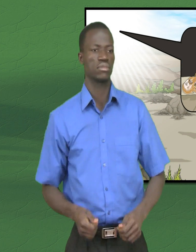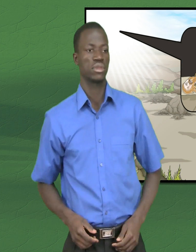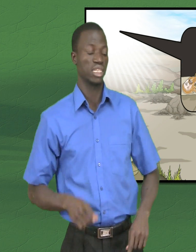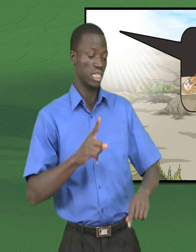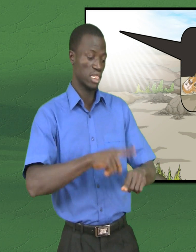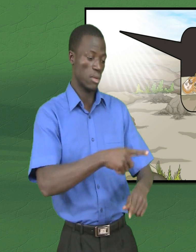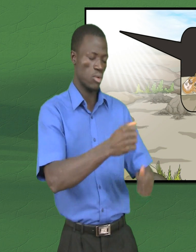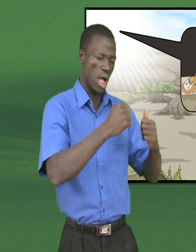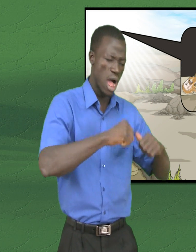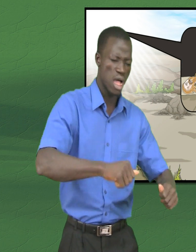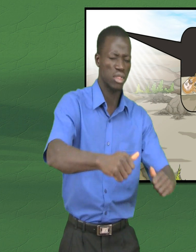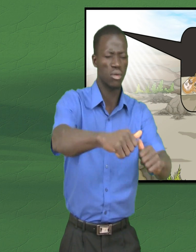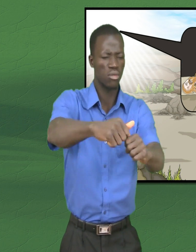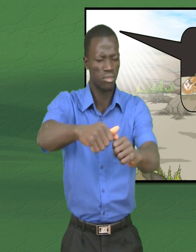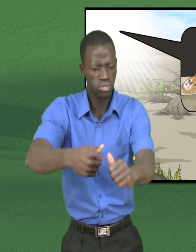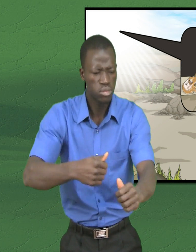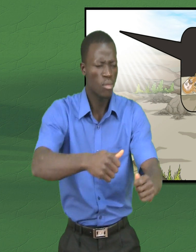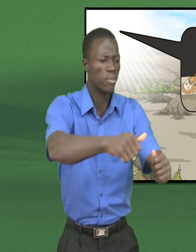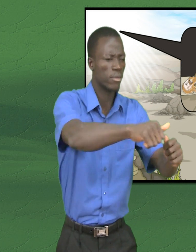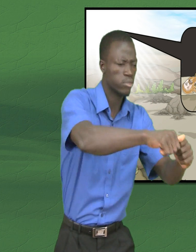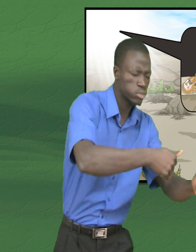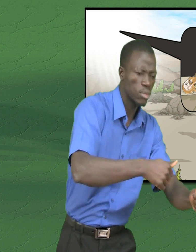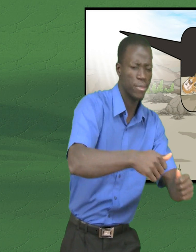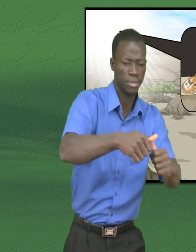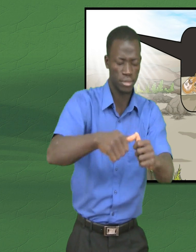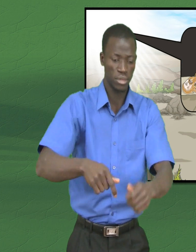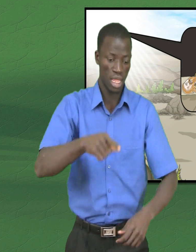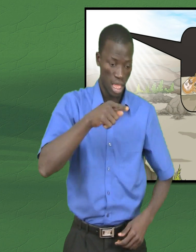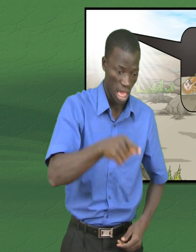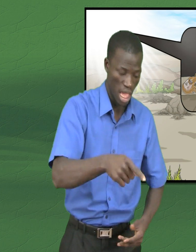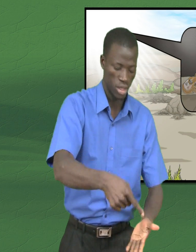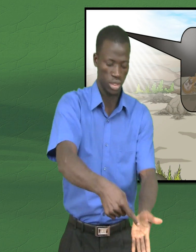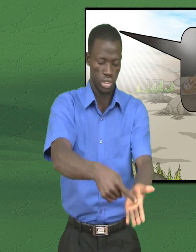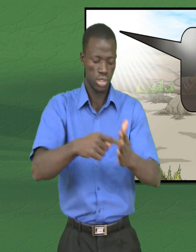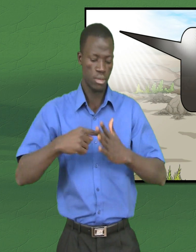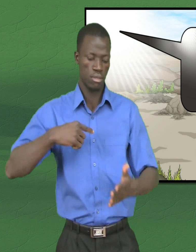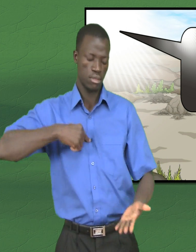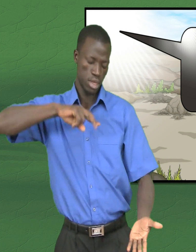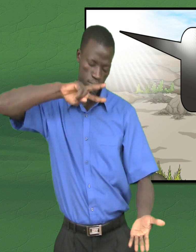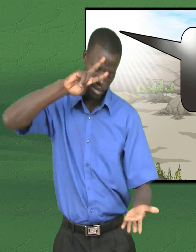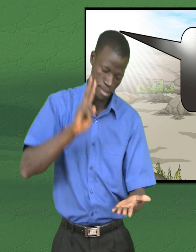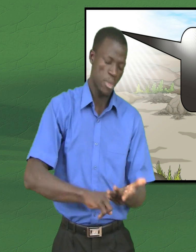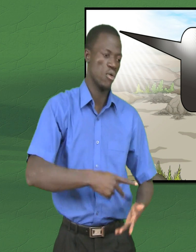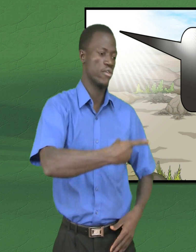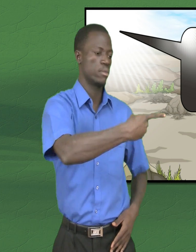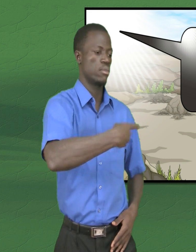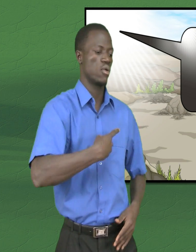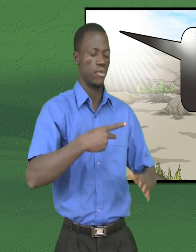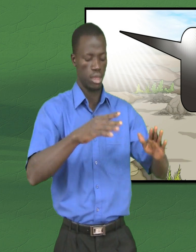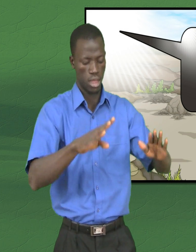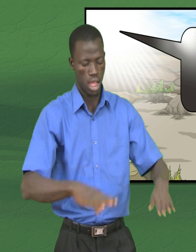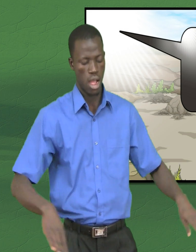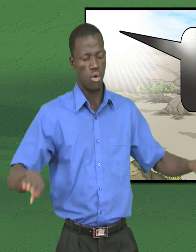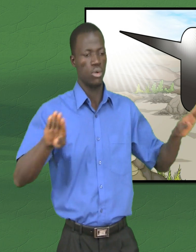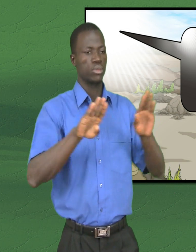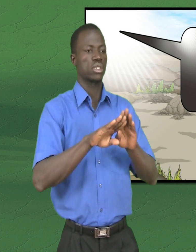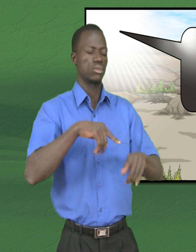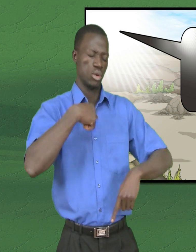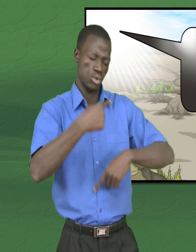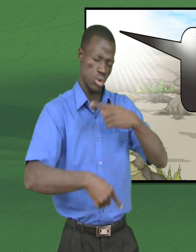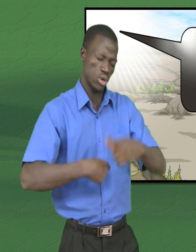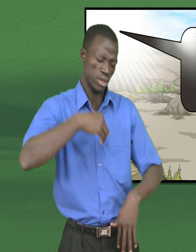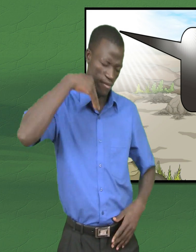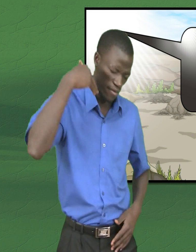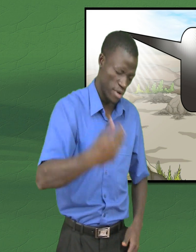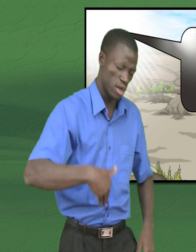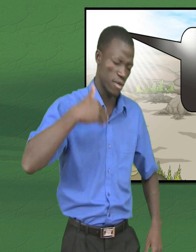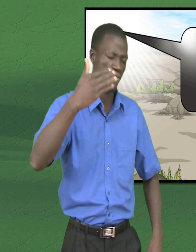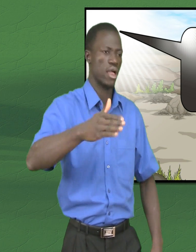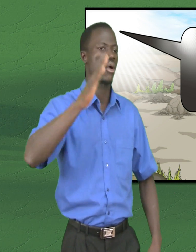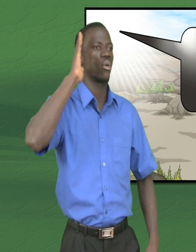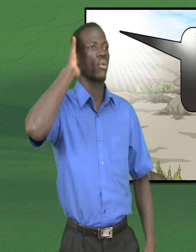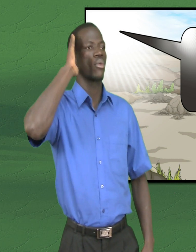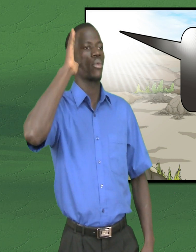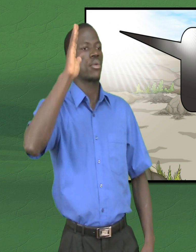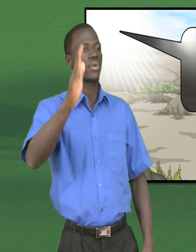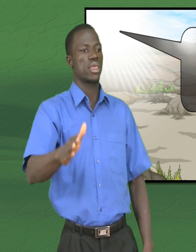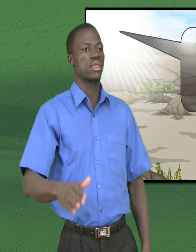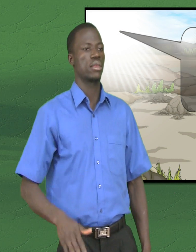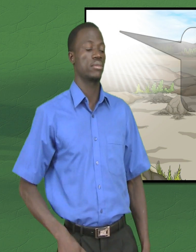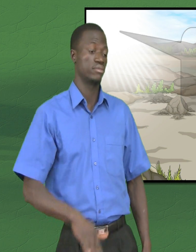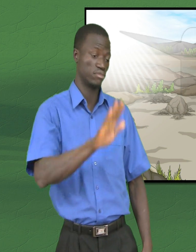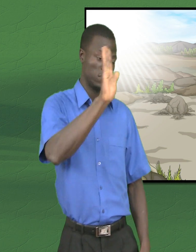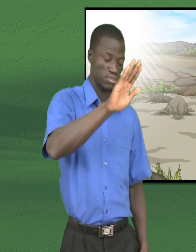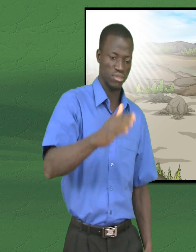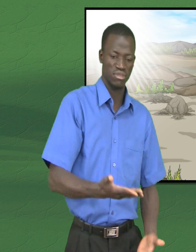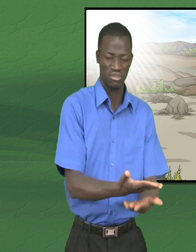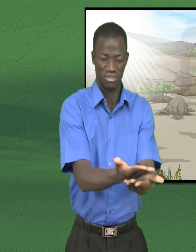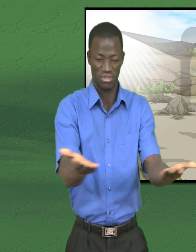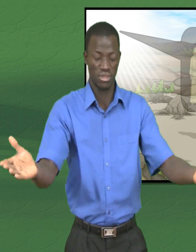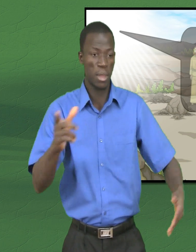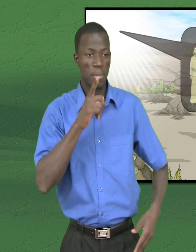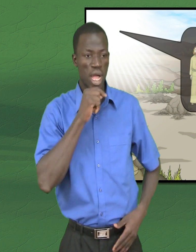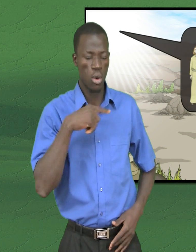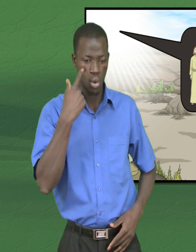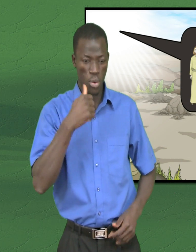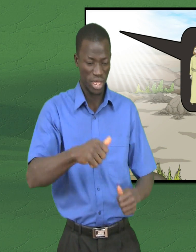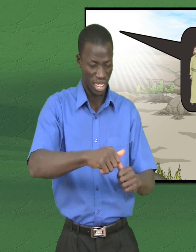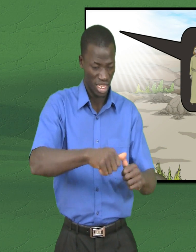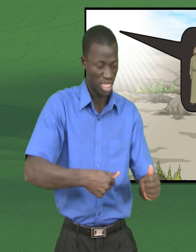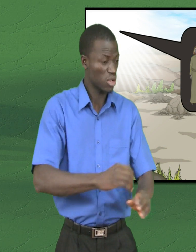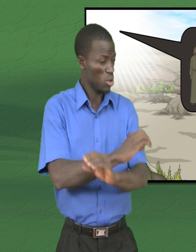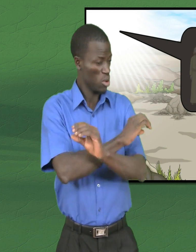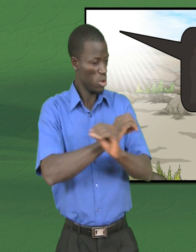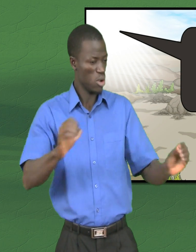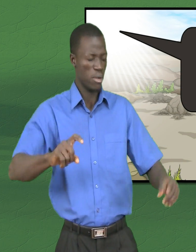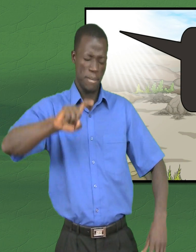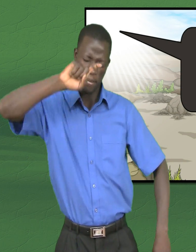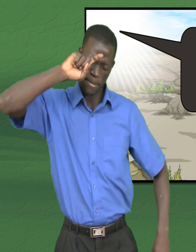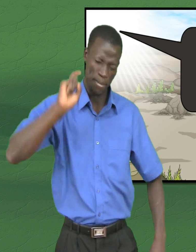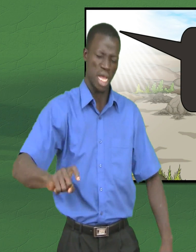But if any male is not circumcised, he will be cut off from his people; he has broken My covenant.”